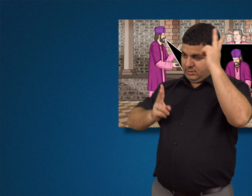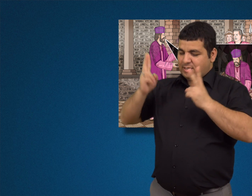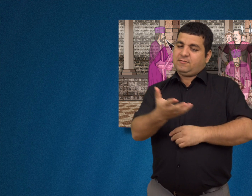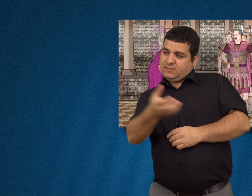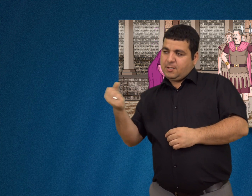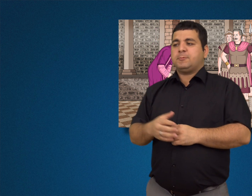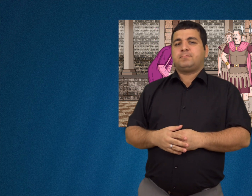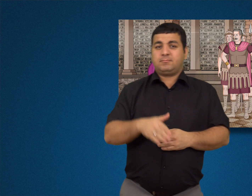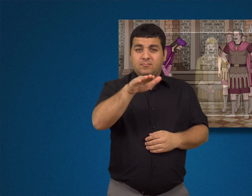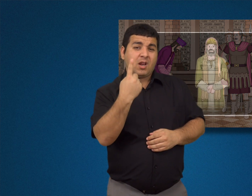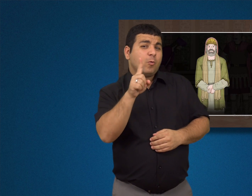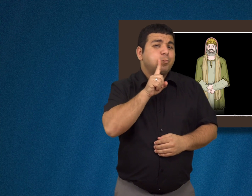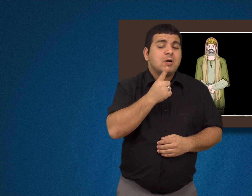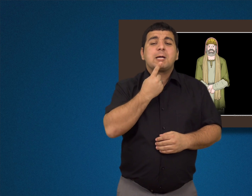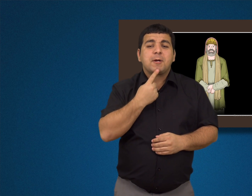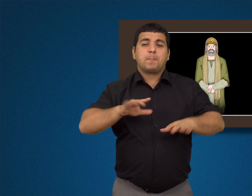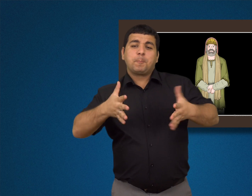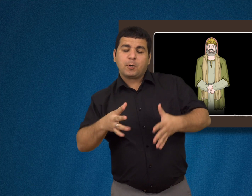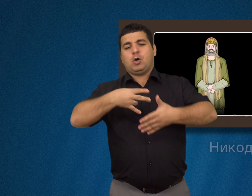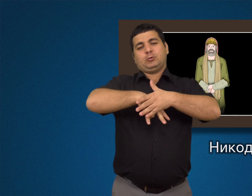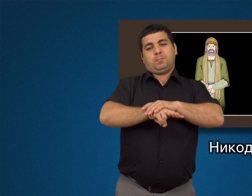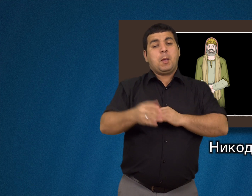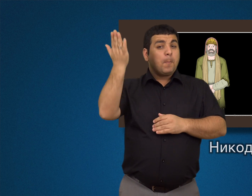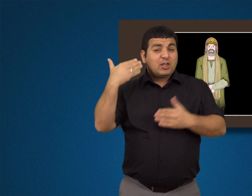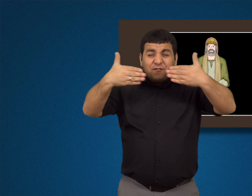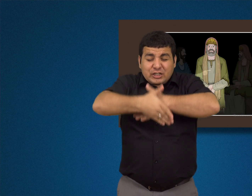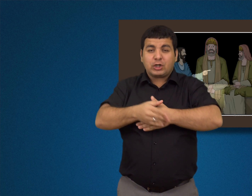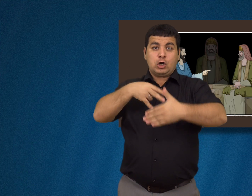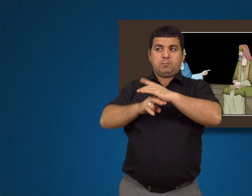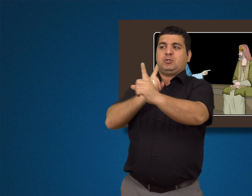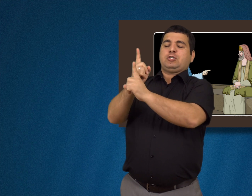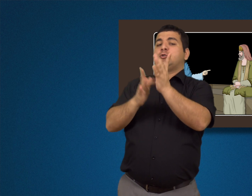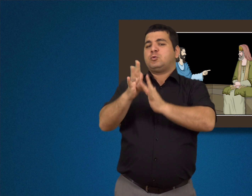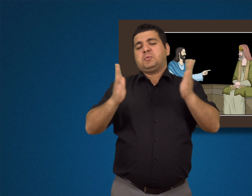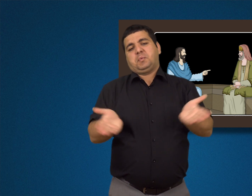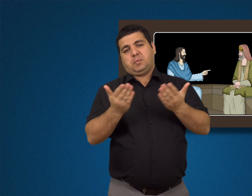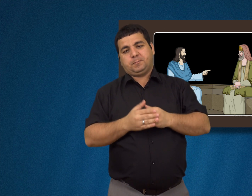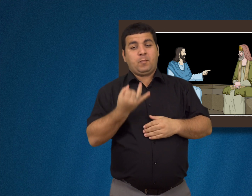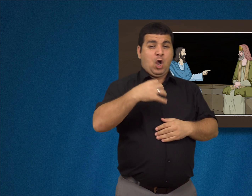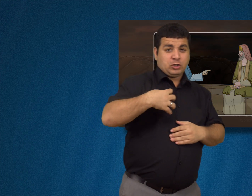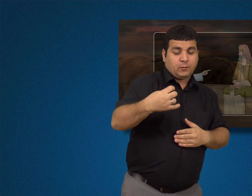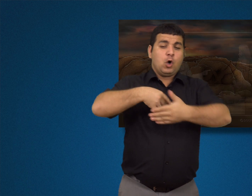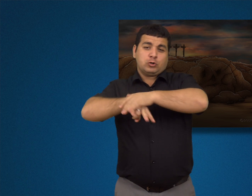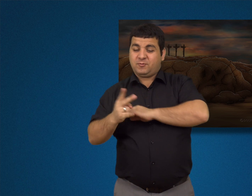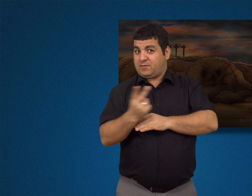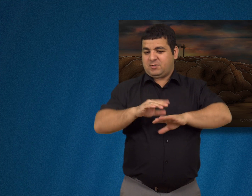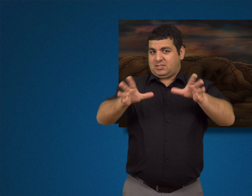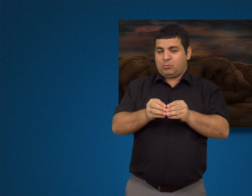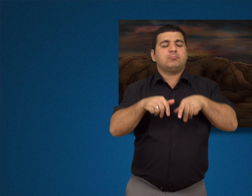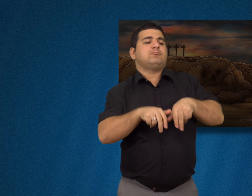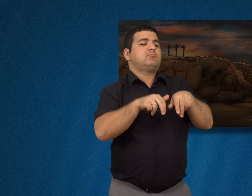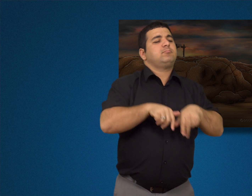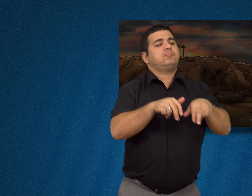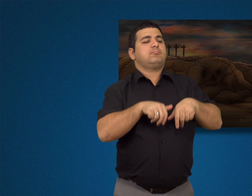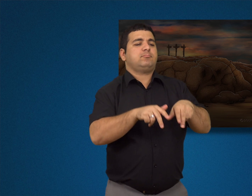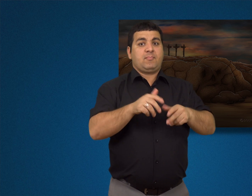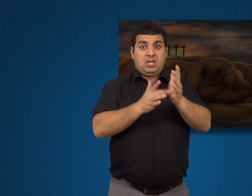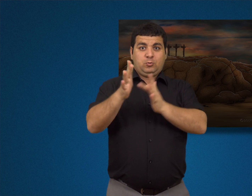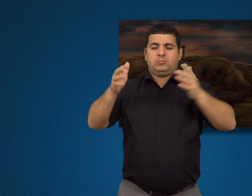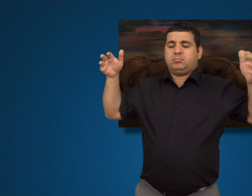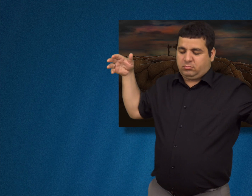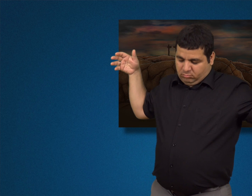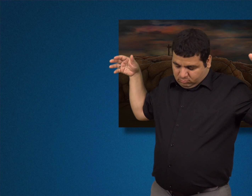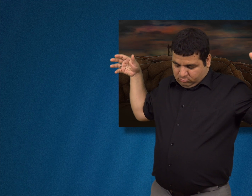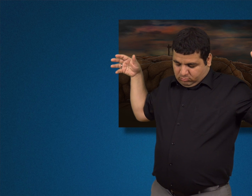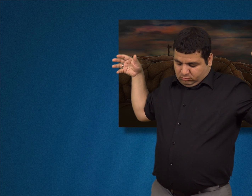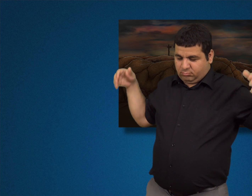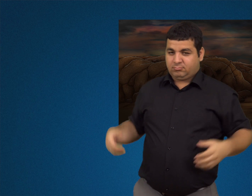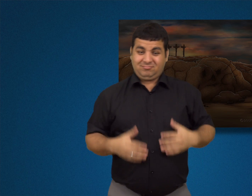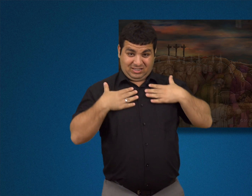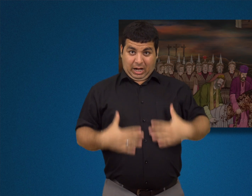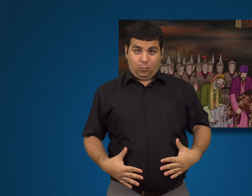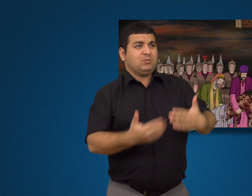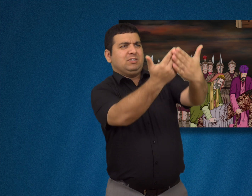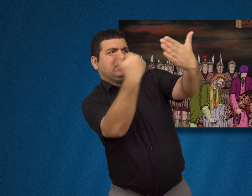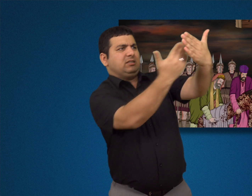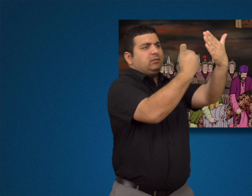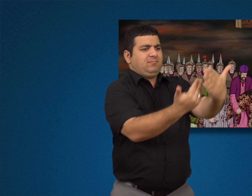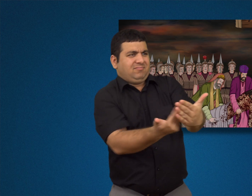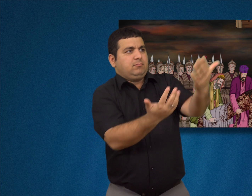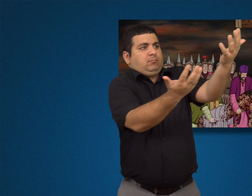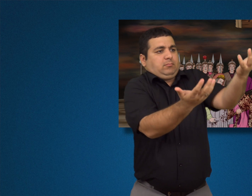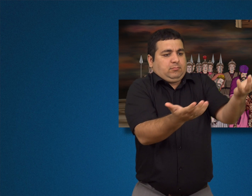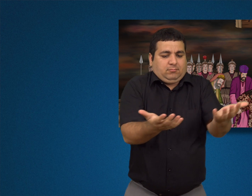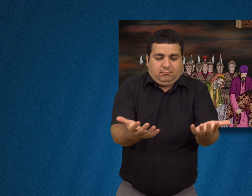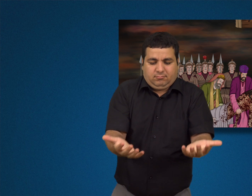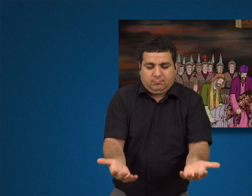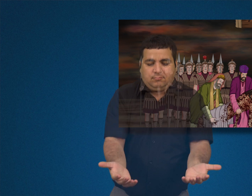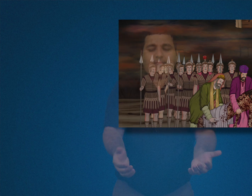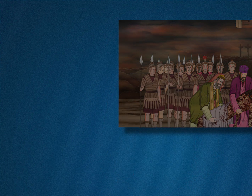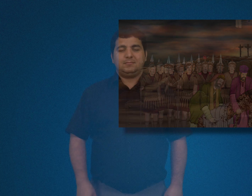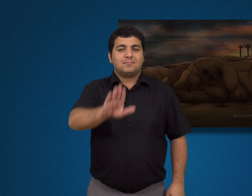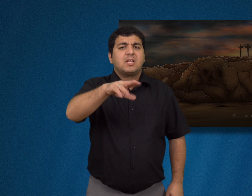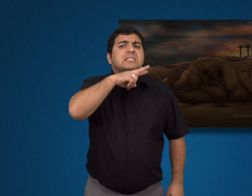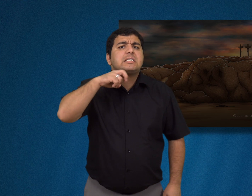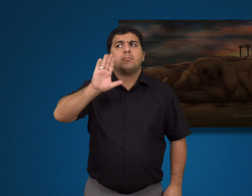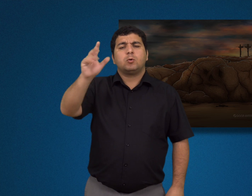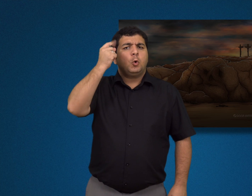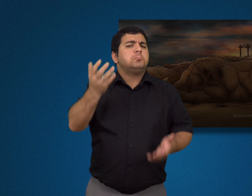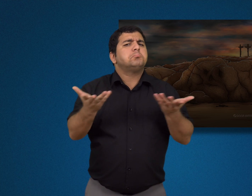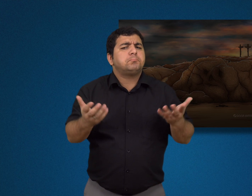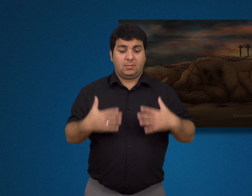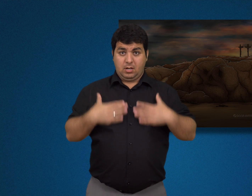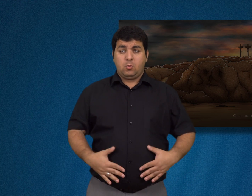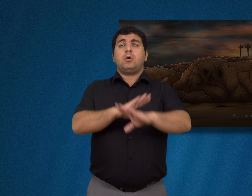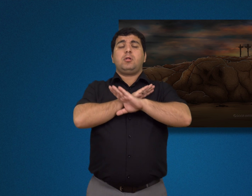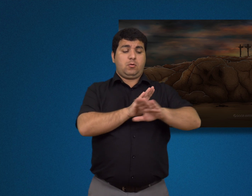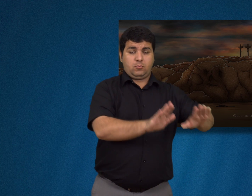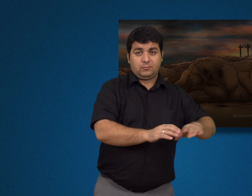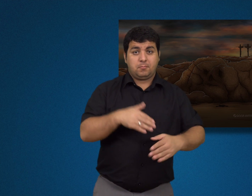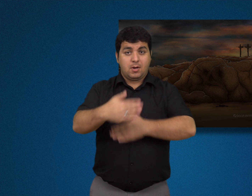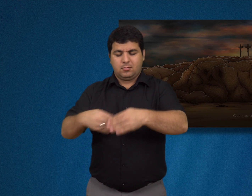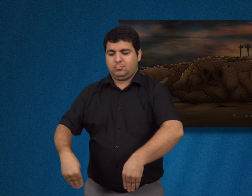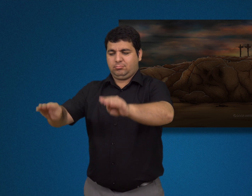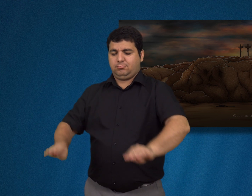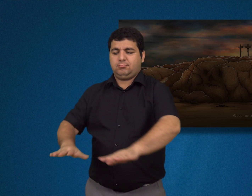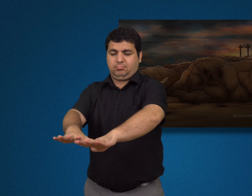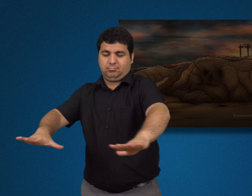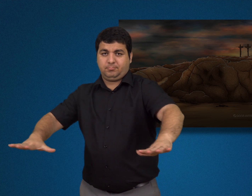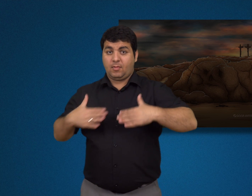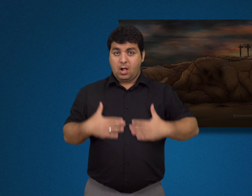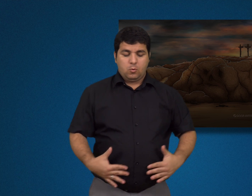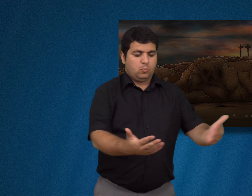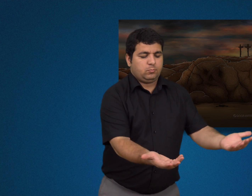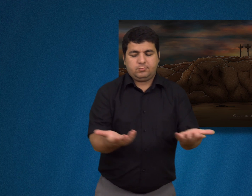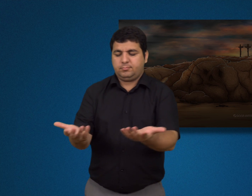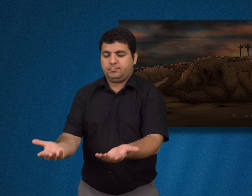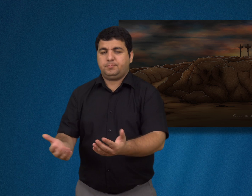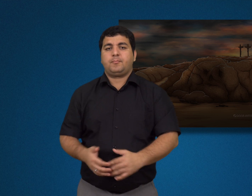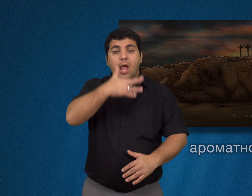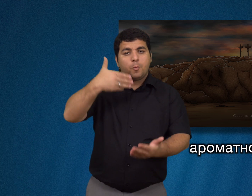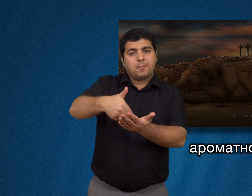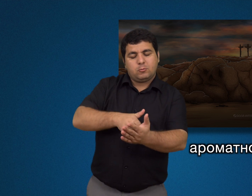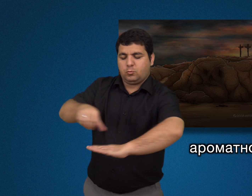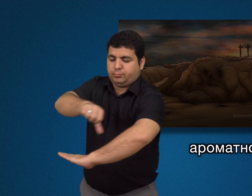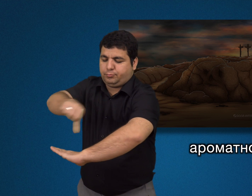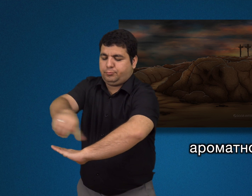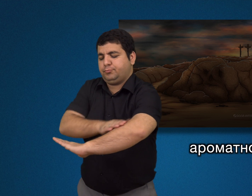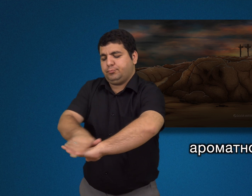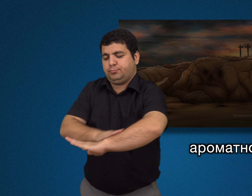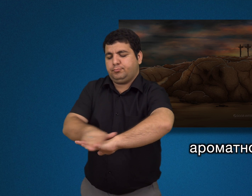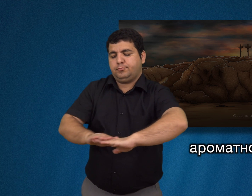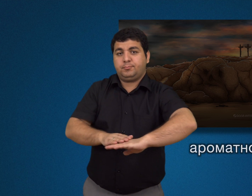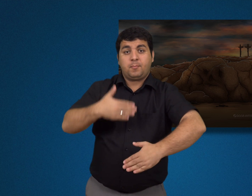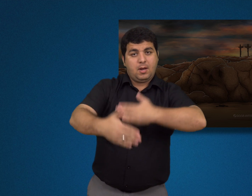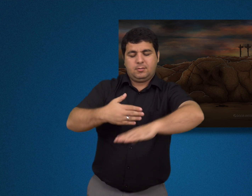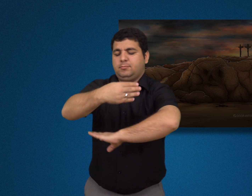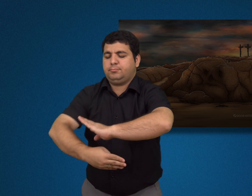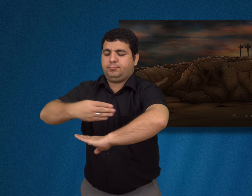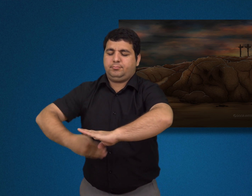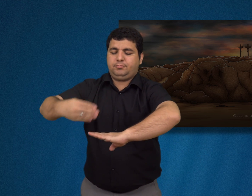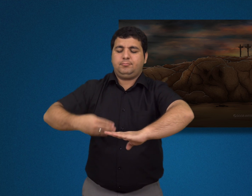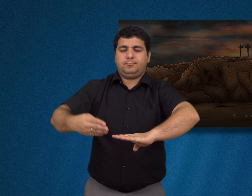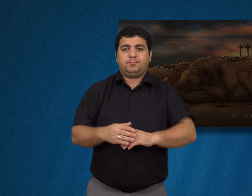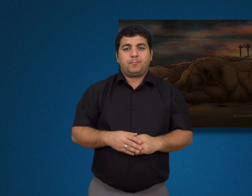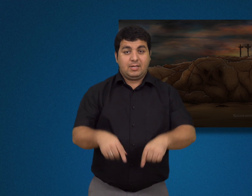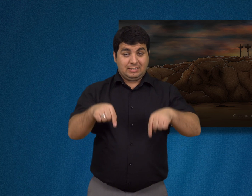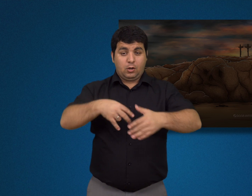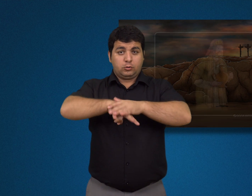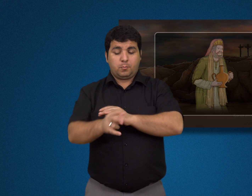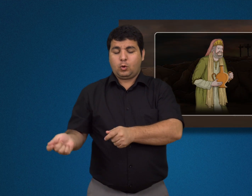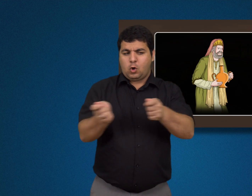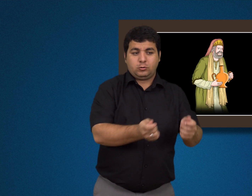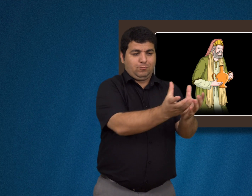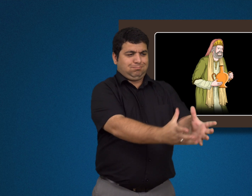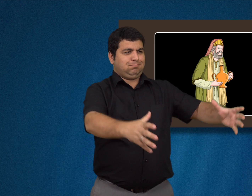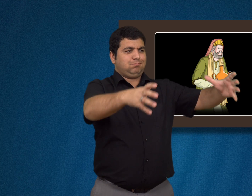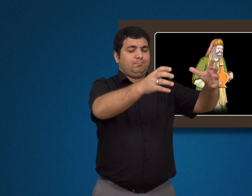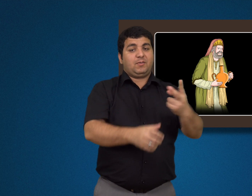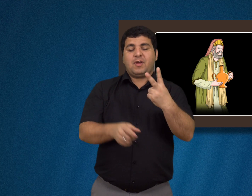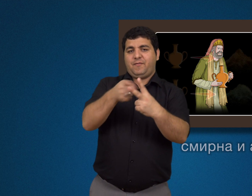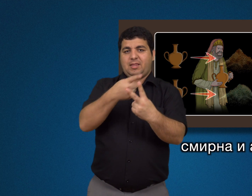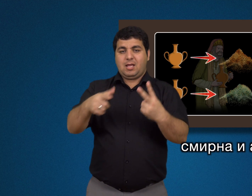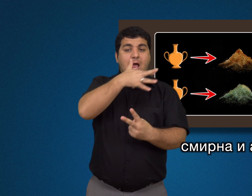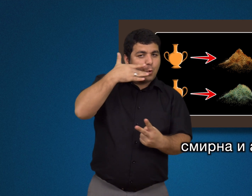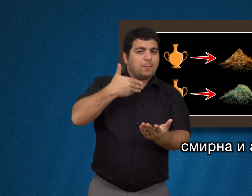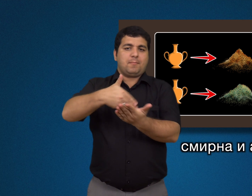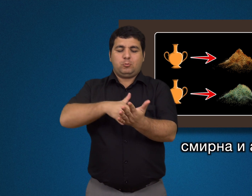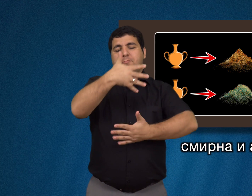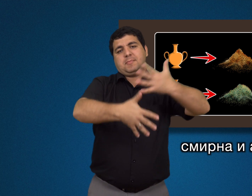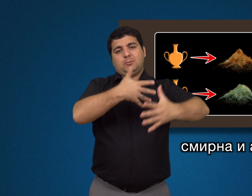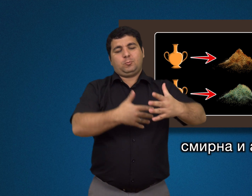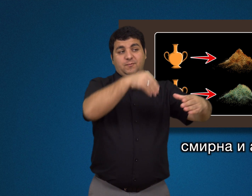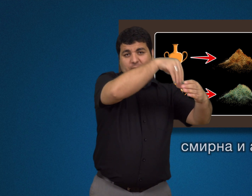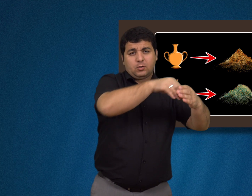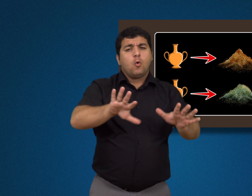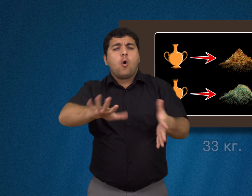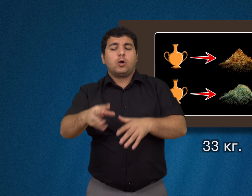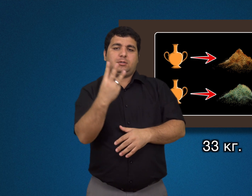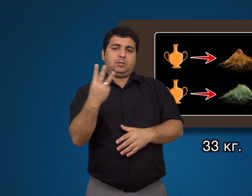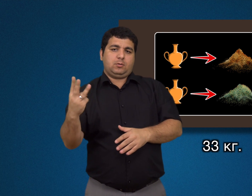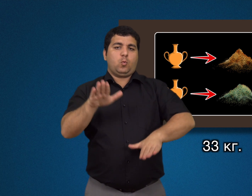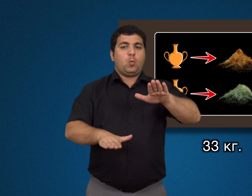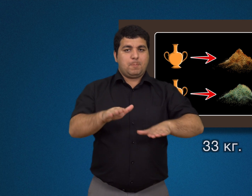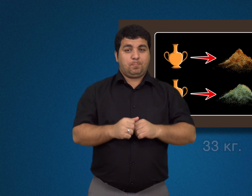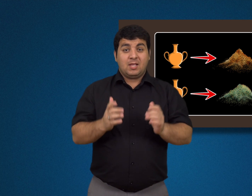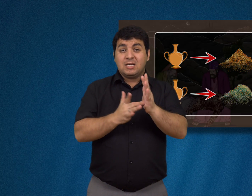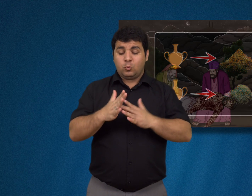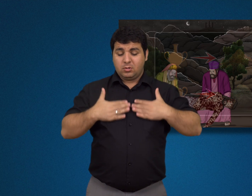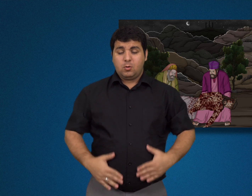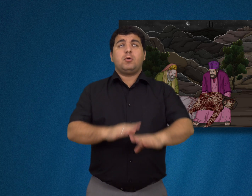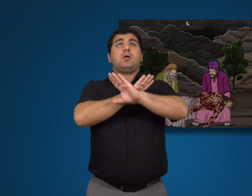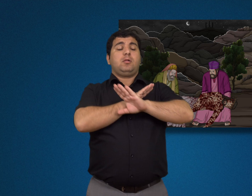Nicodemus, who had previously come to Jesus at night, also brought a mixture of myrrh and aloes, about seventy-five pounds.